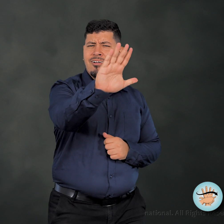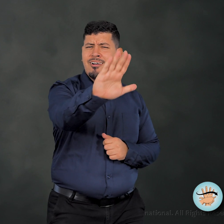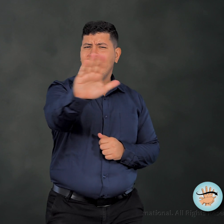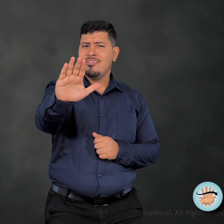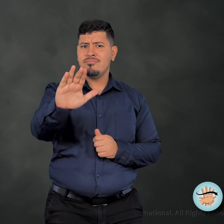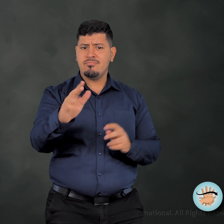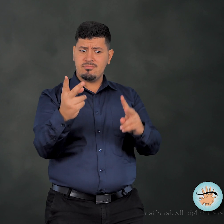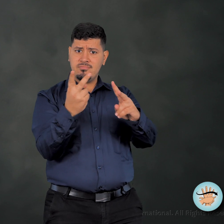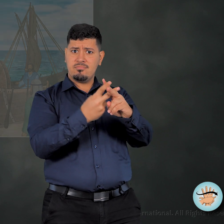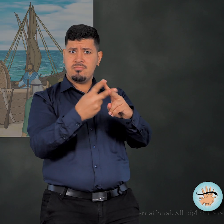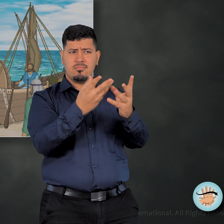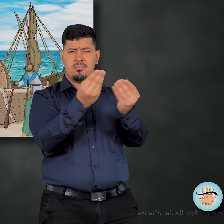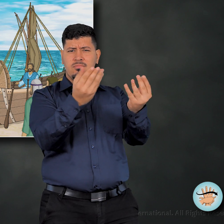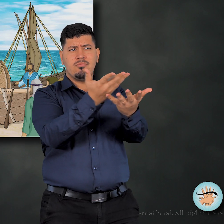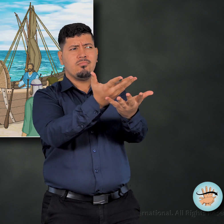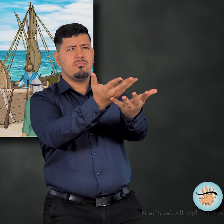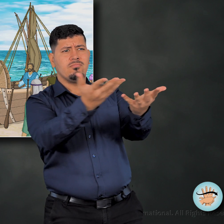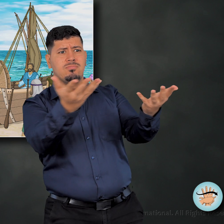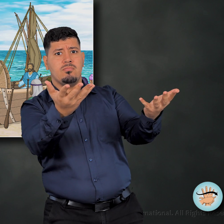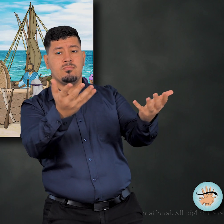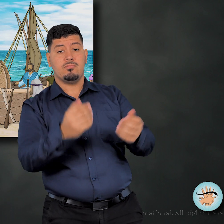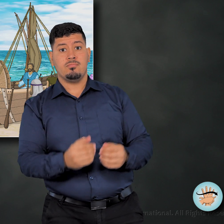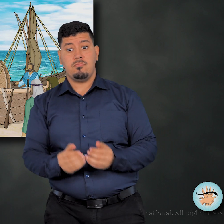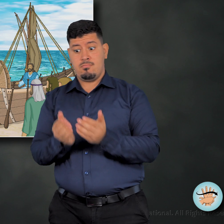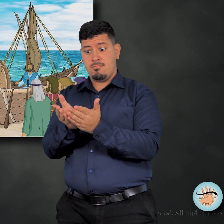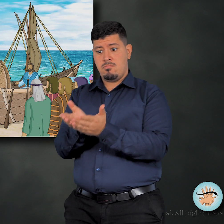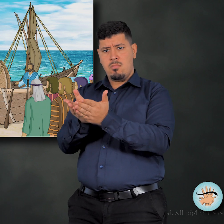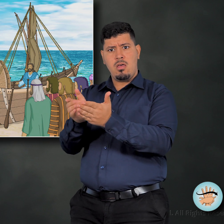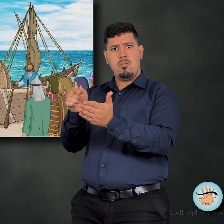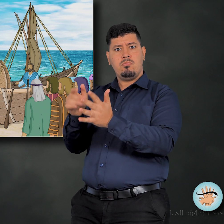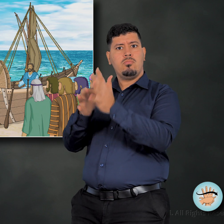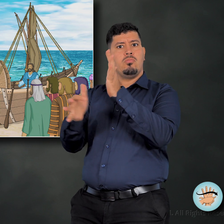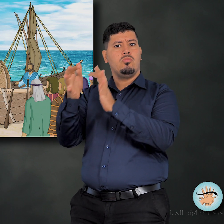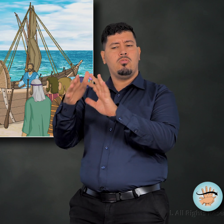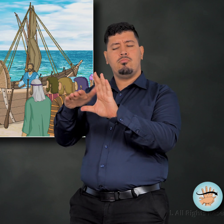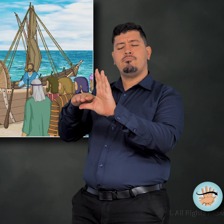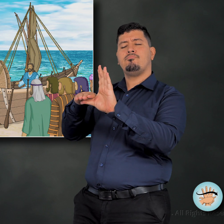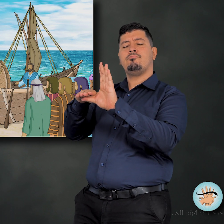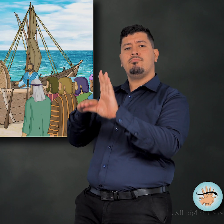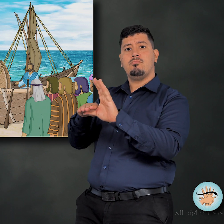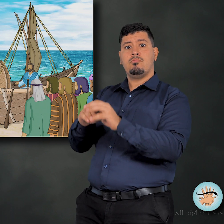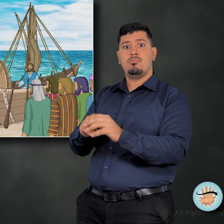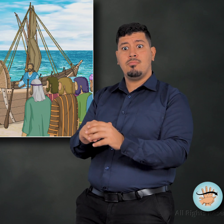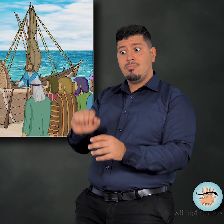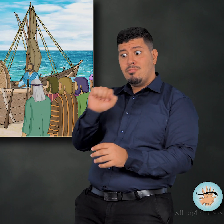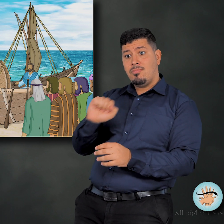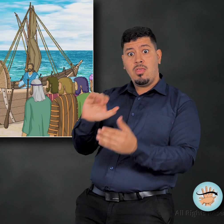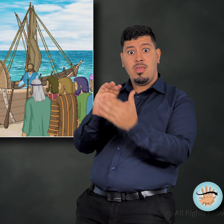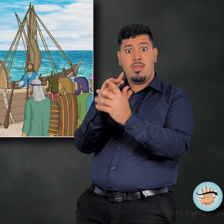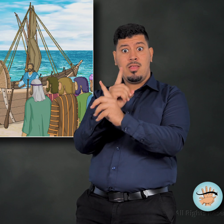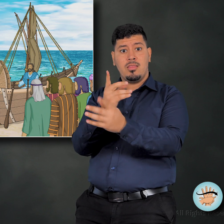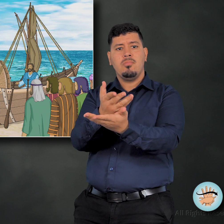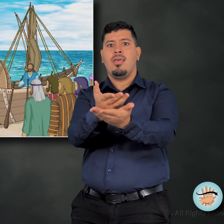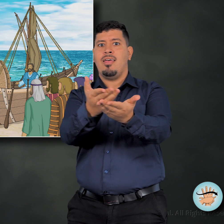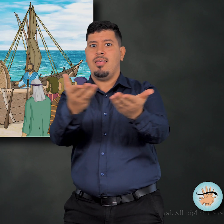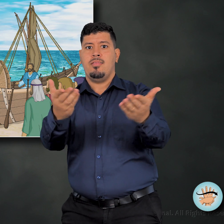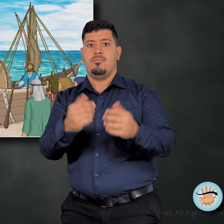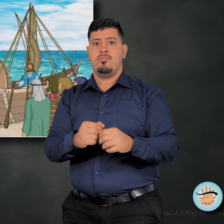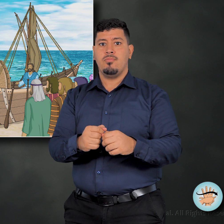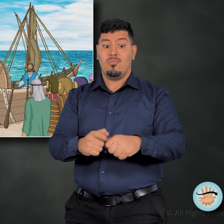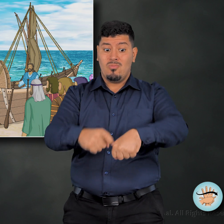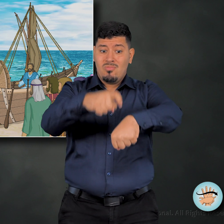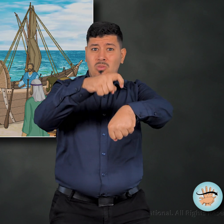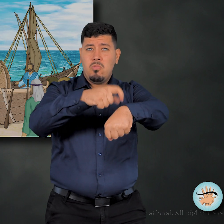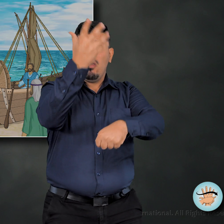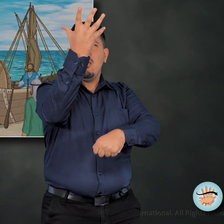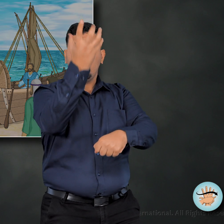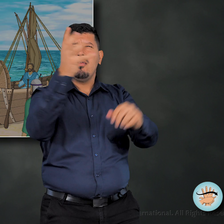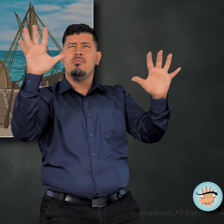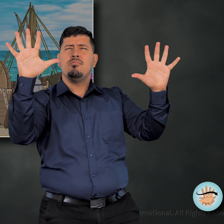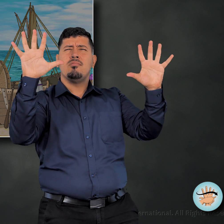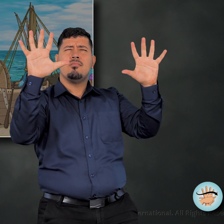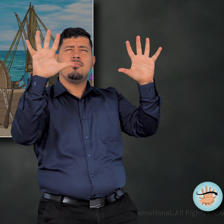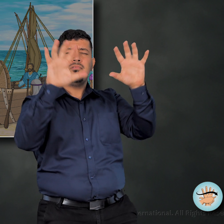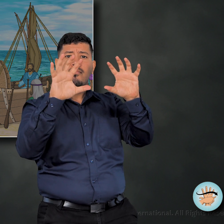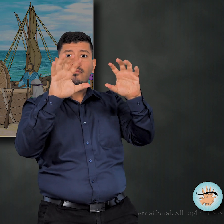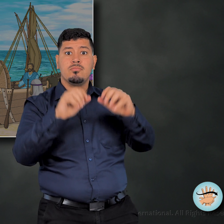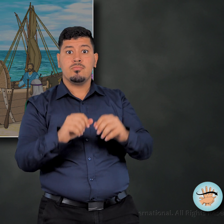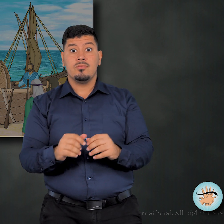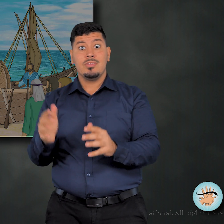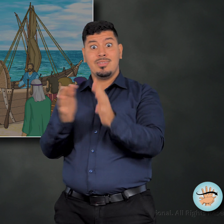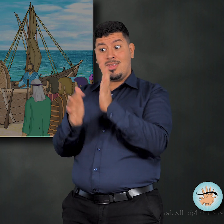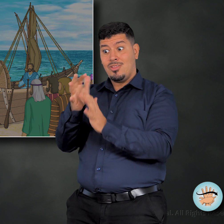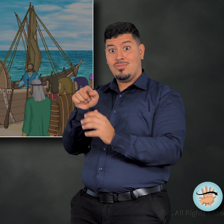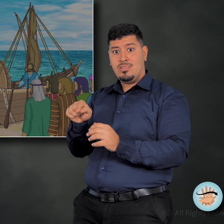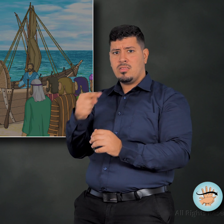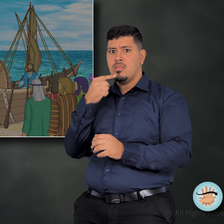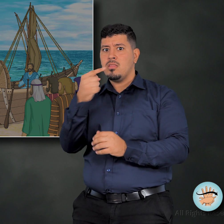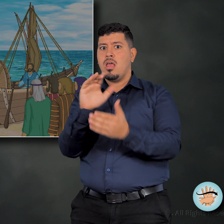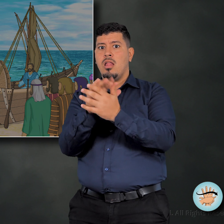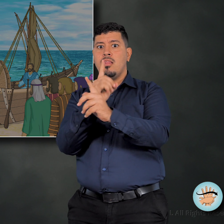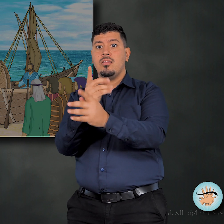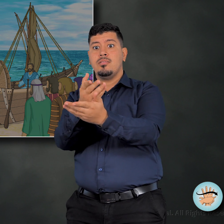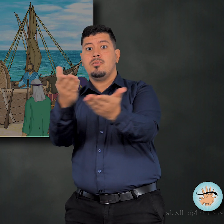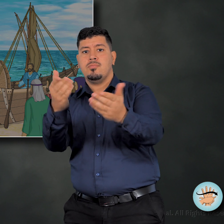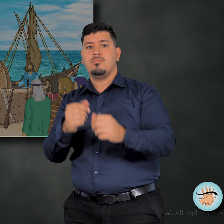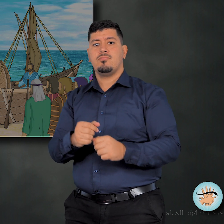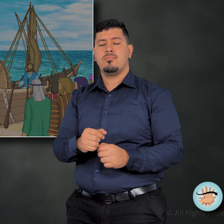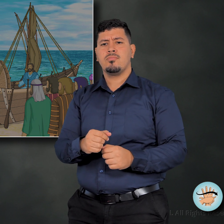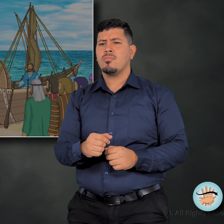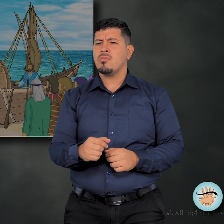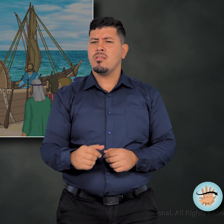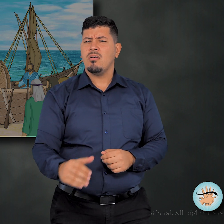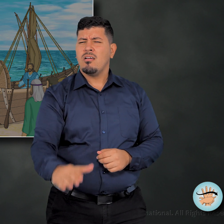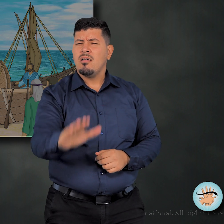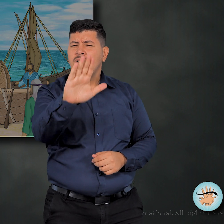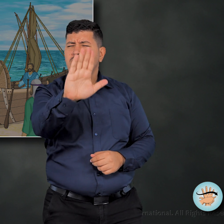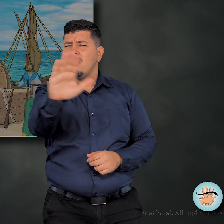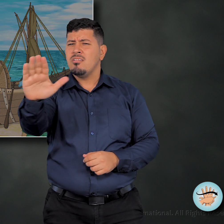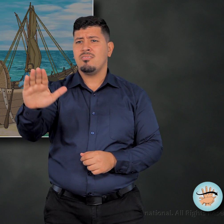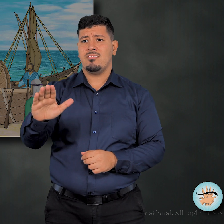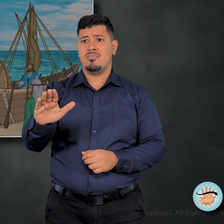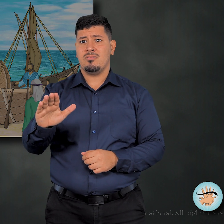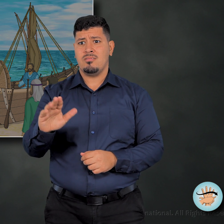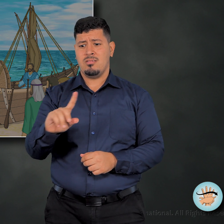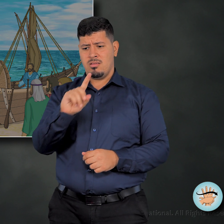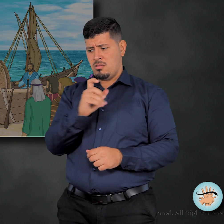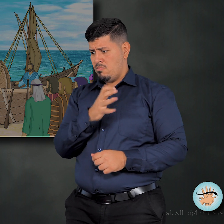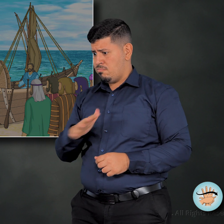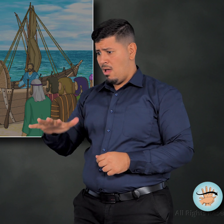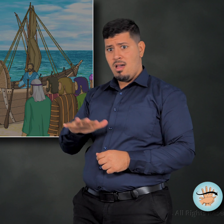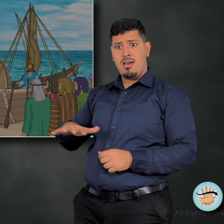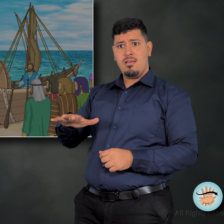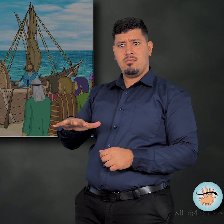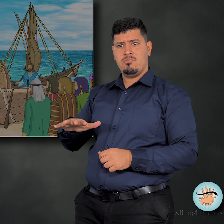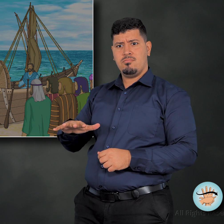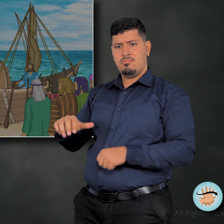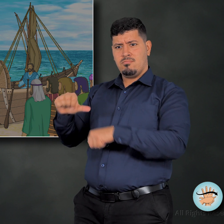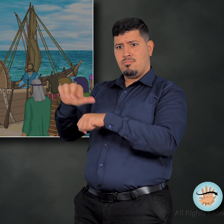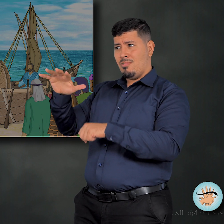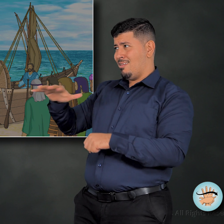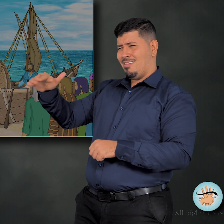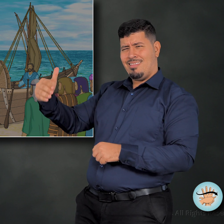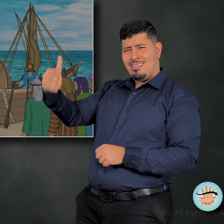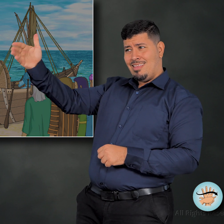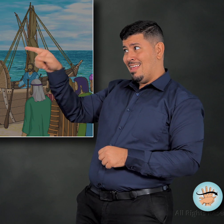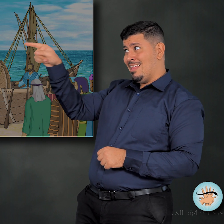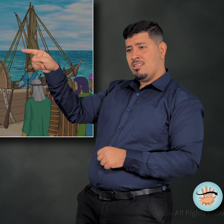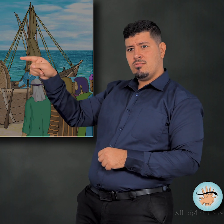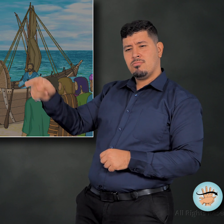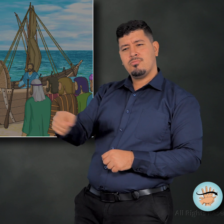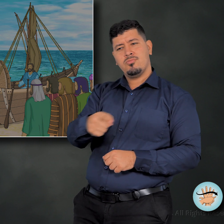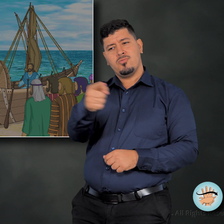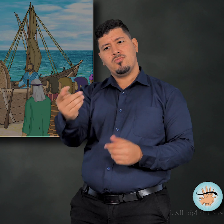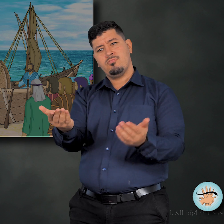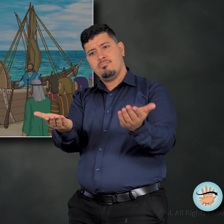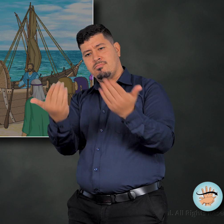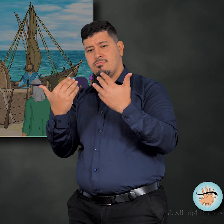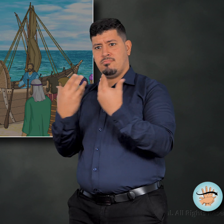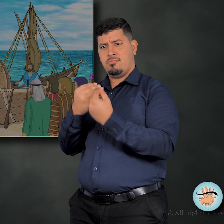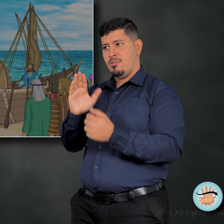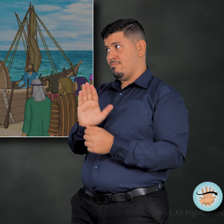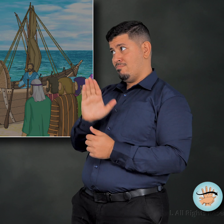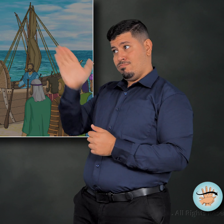When that evening came, He said to His disciples, “Let us cross to the other side.”